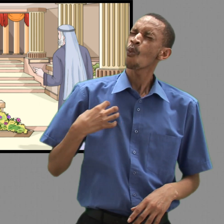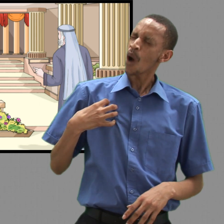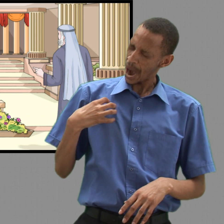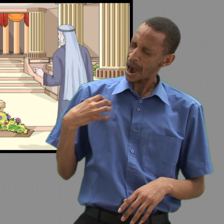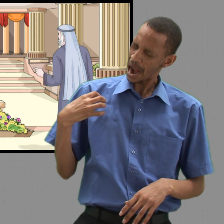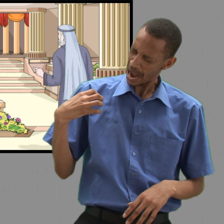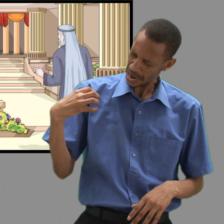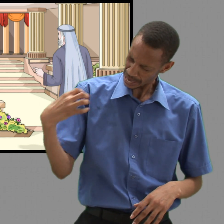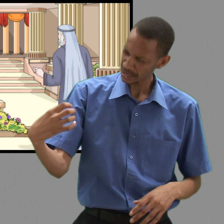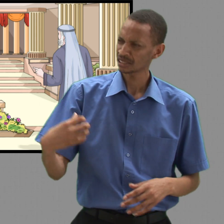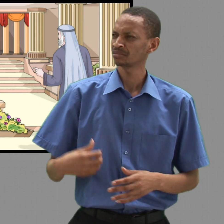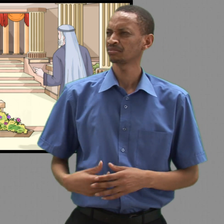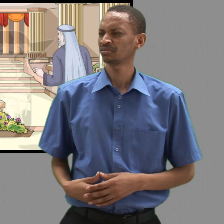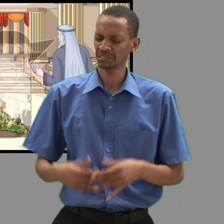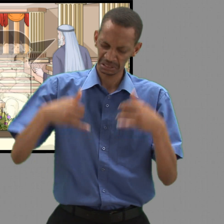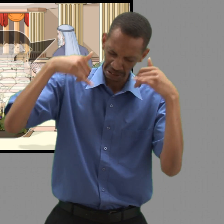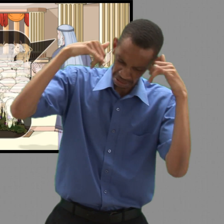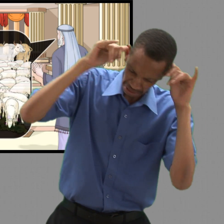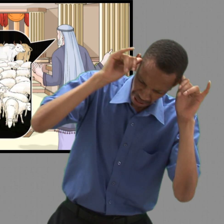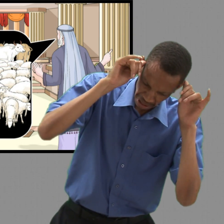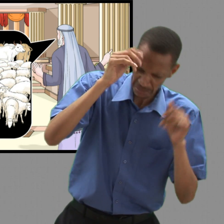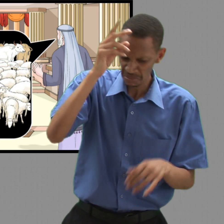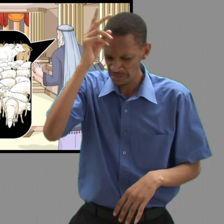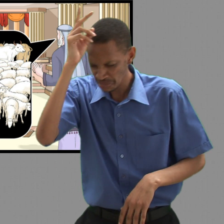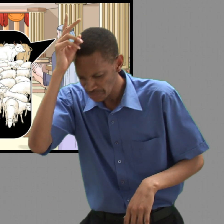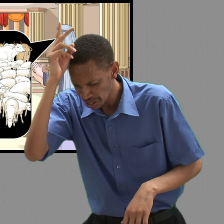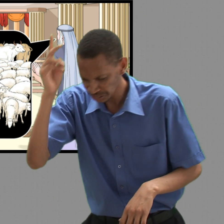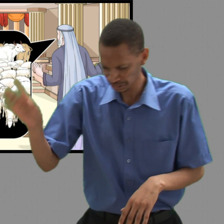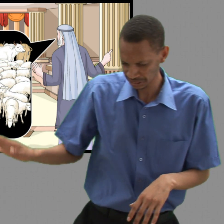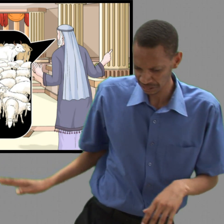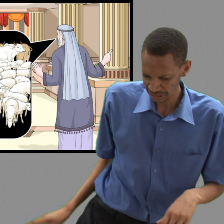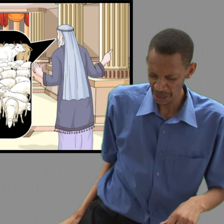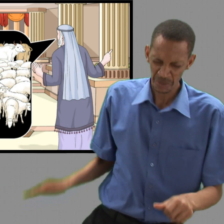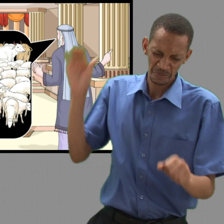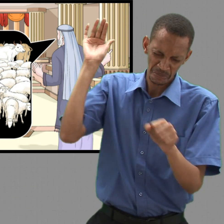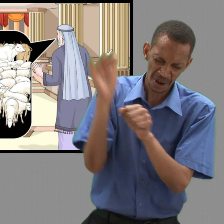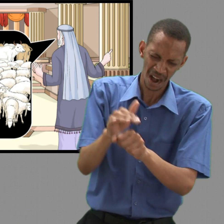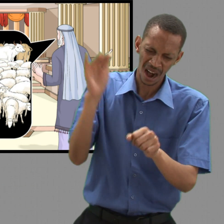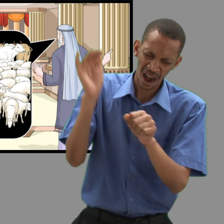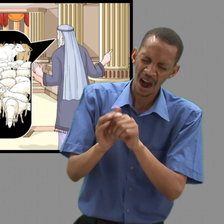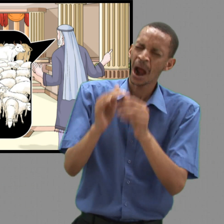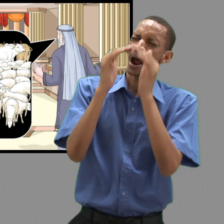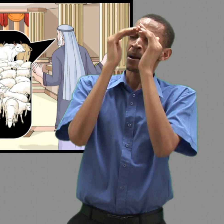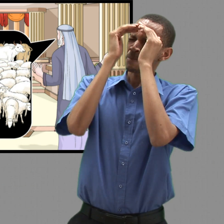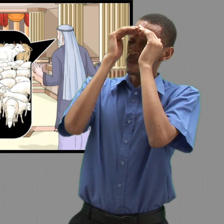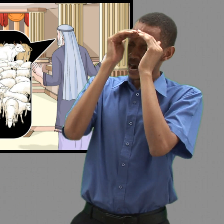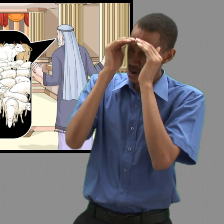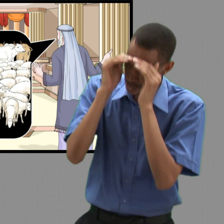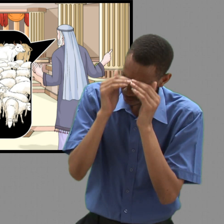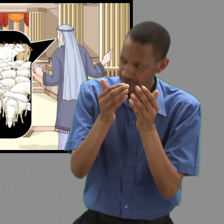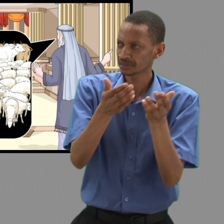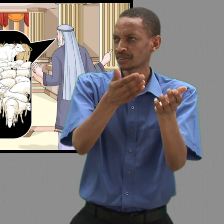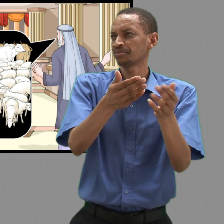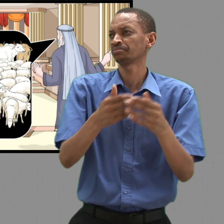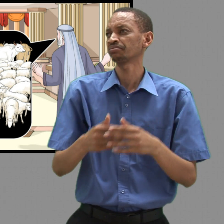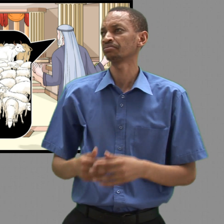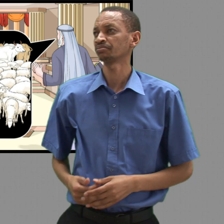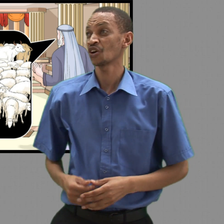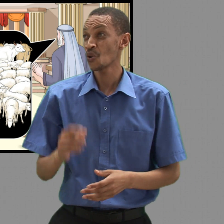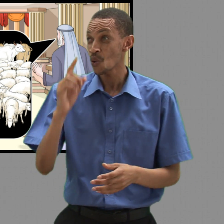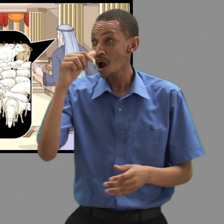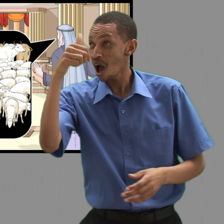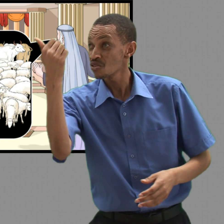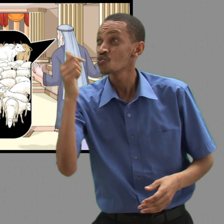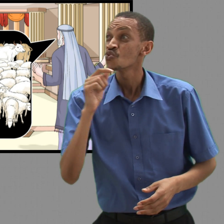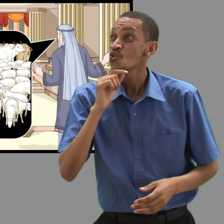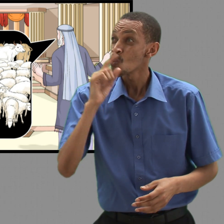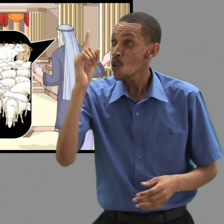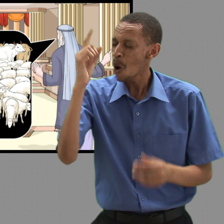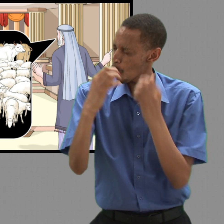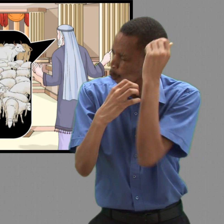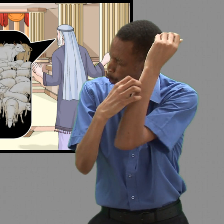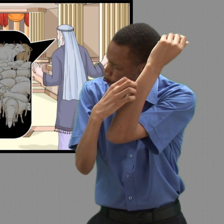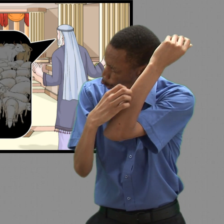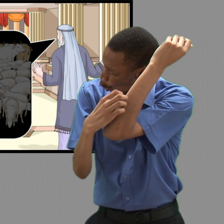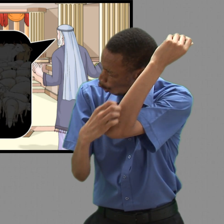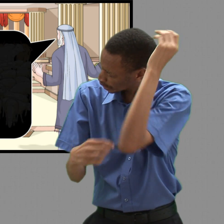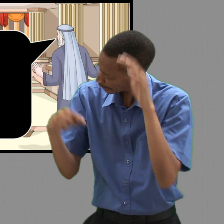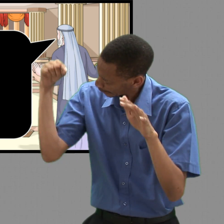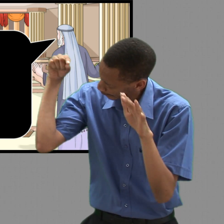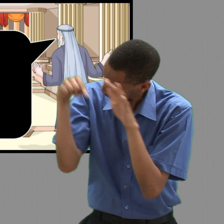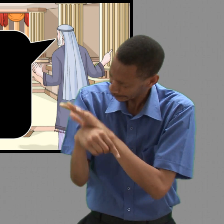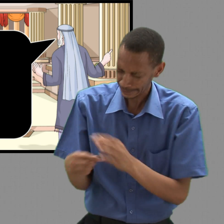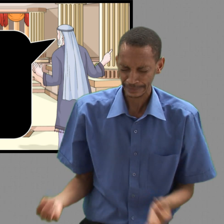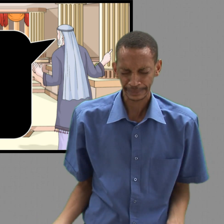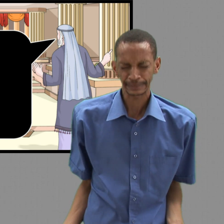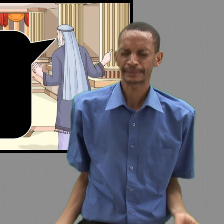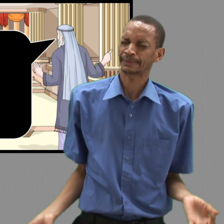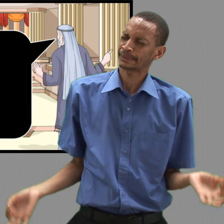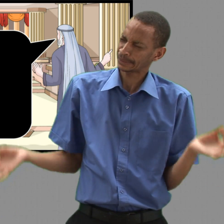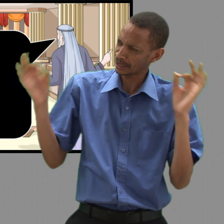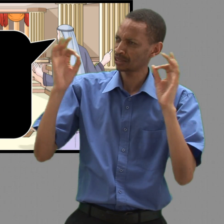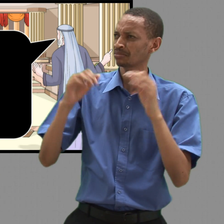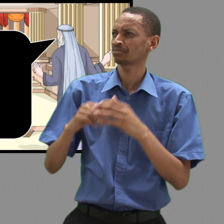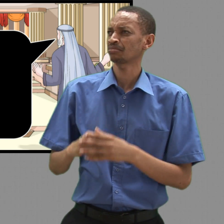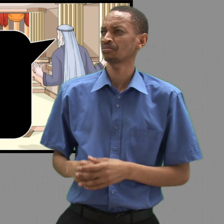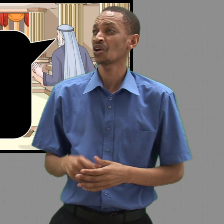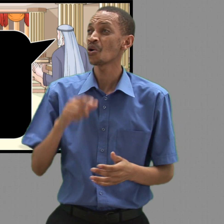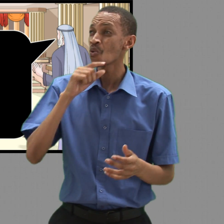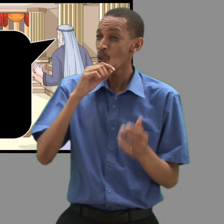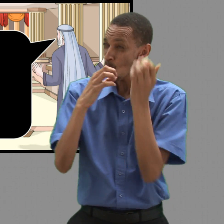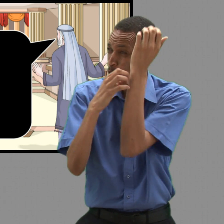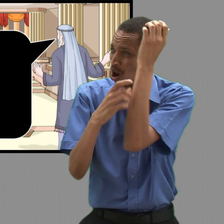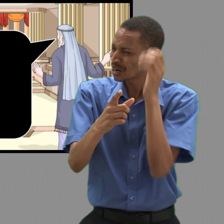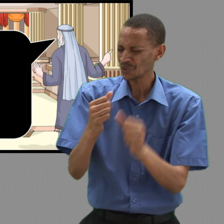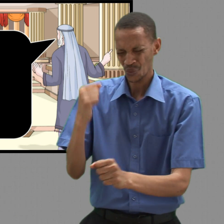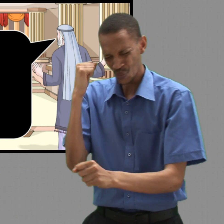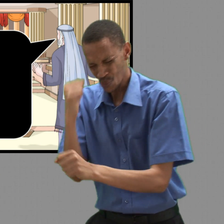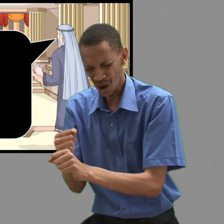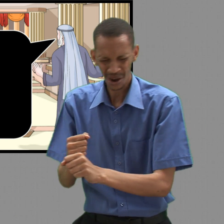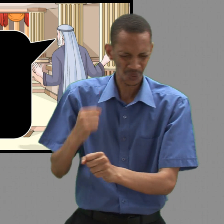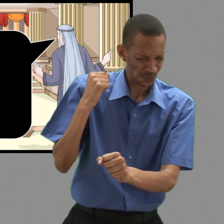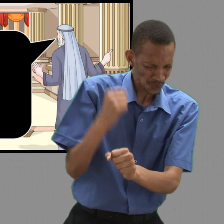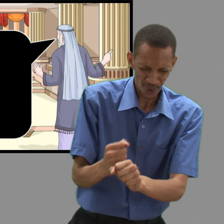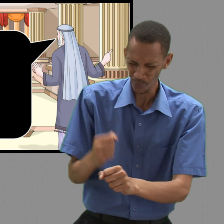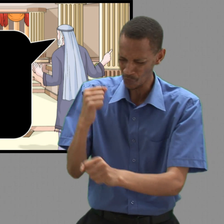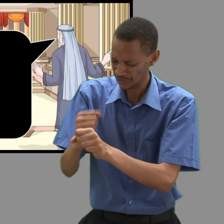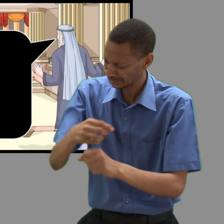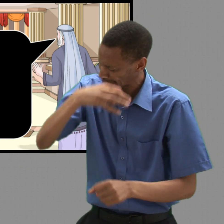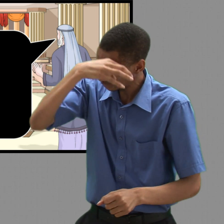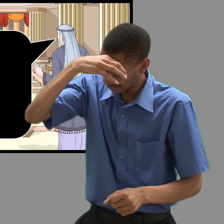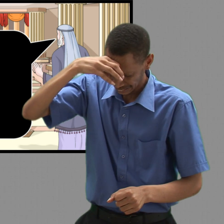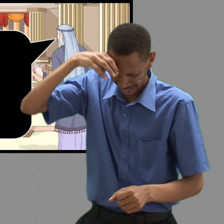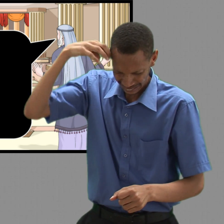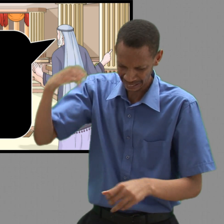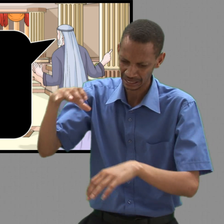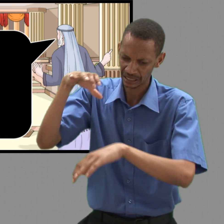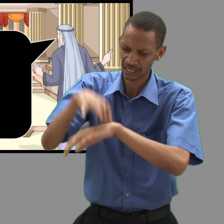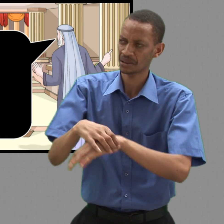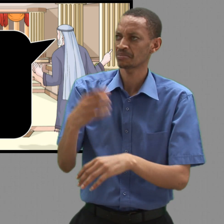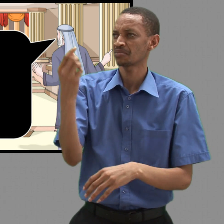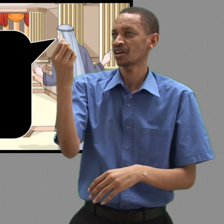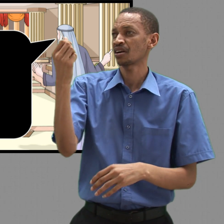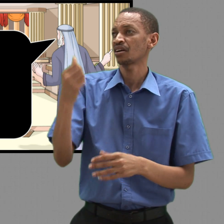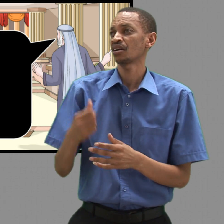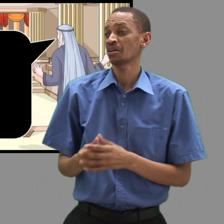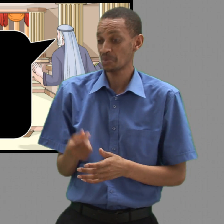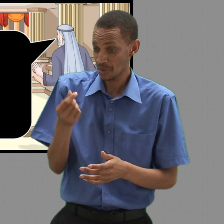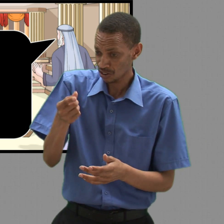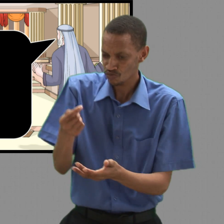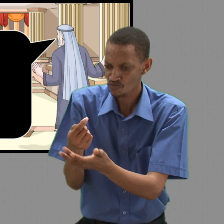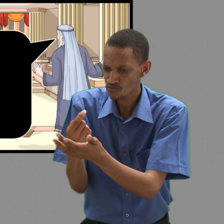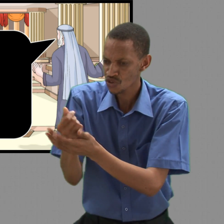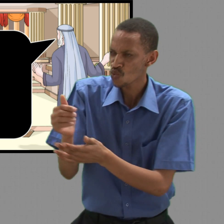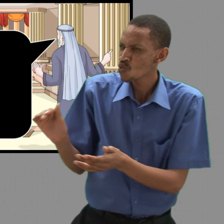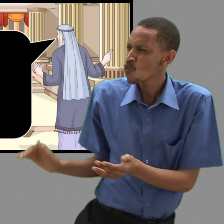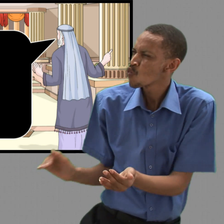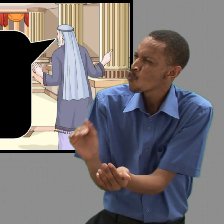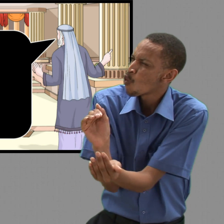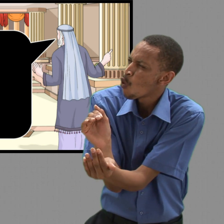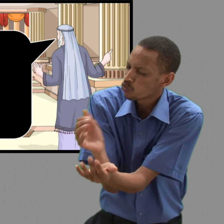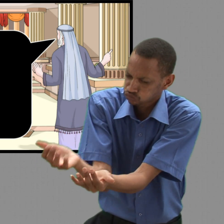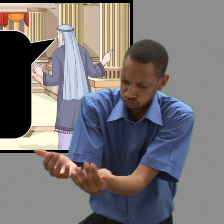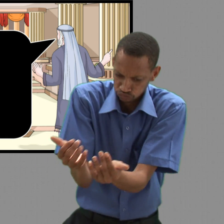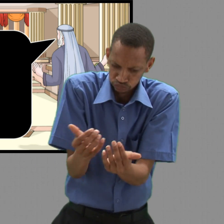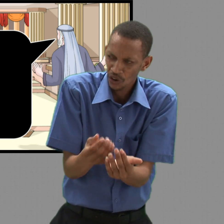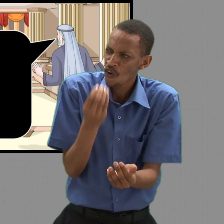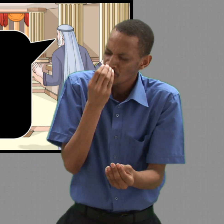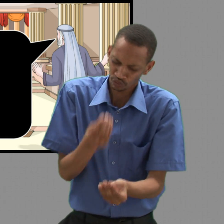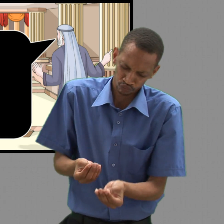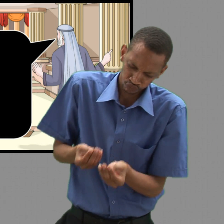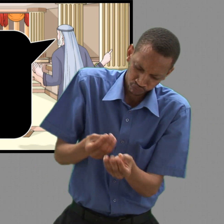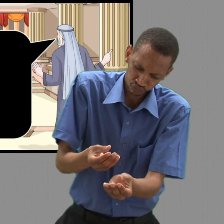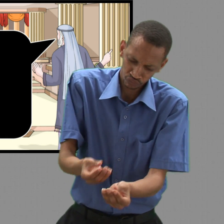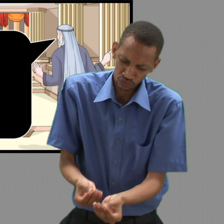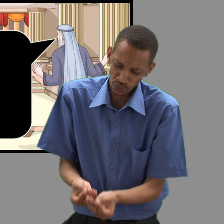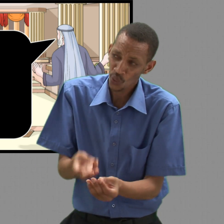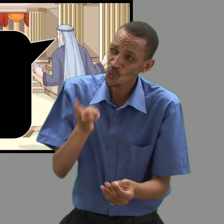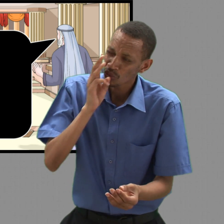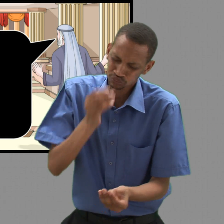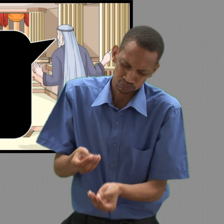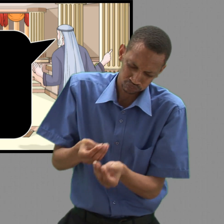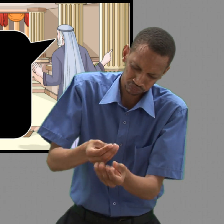The rich man had a great number of sheep and cattle, but the poor man had nothing except one small ewe lamb that he had bought.